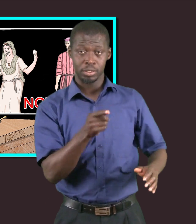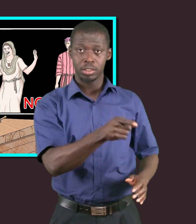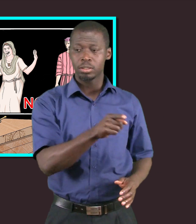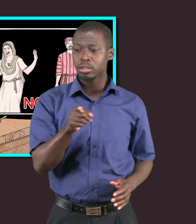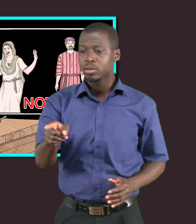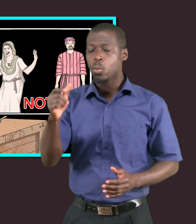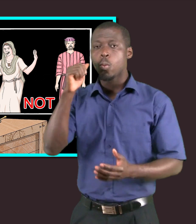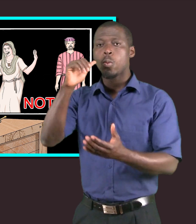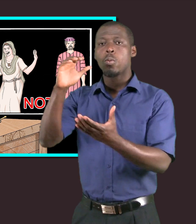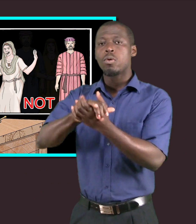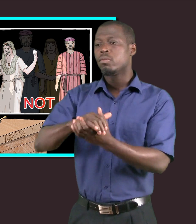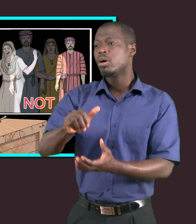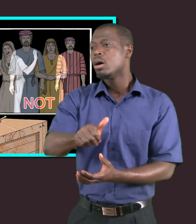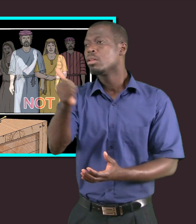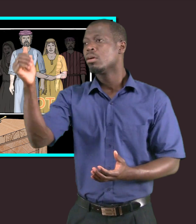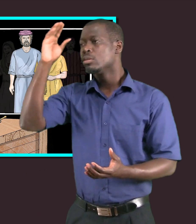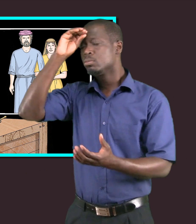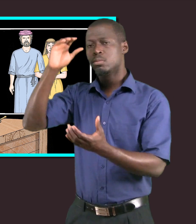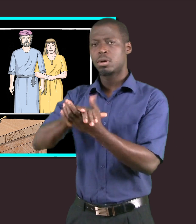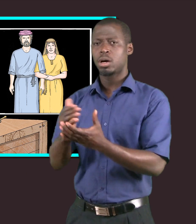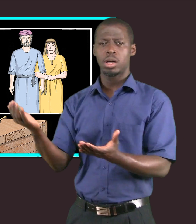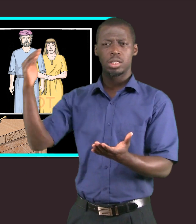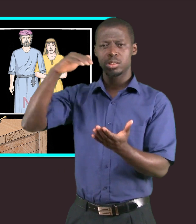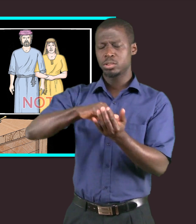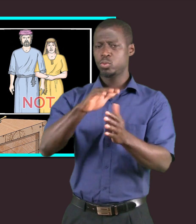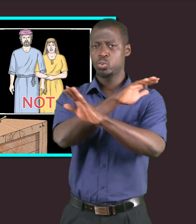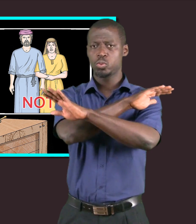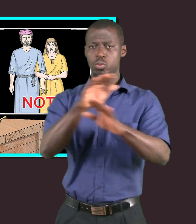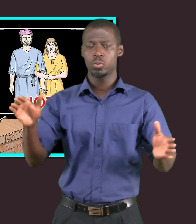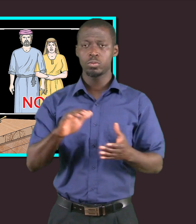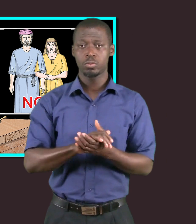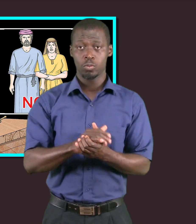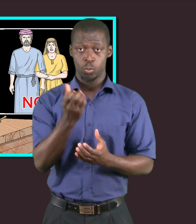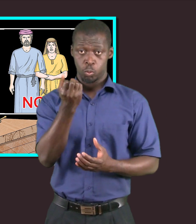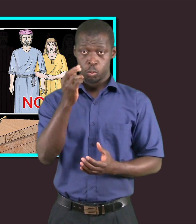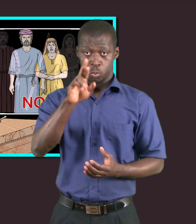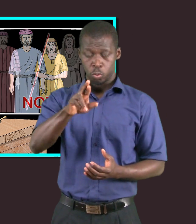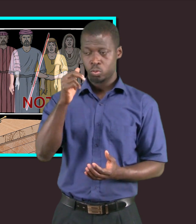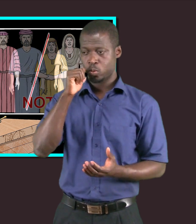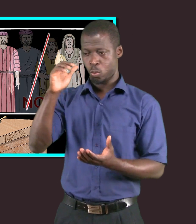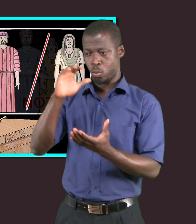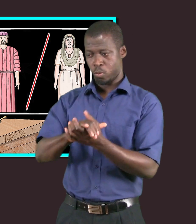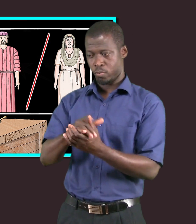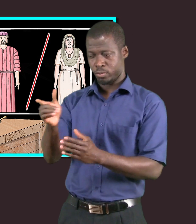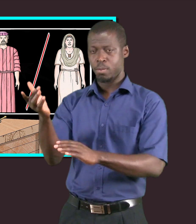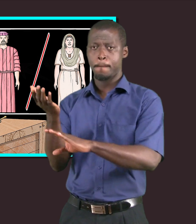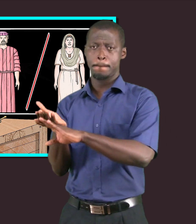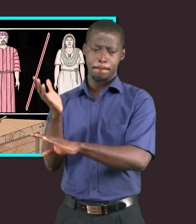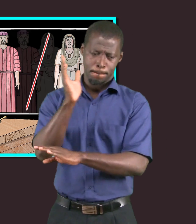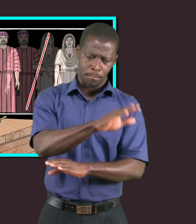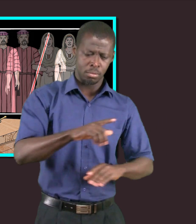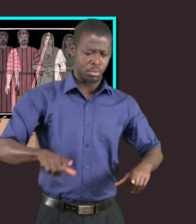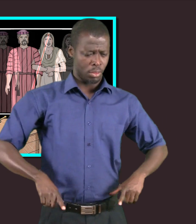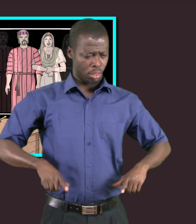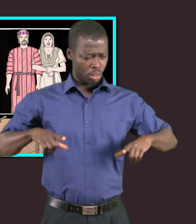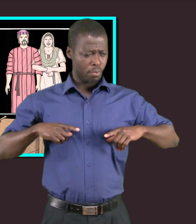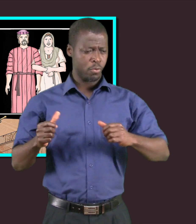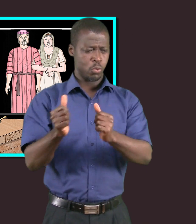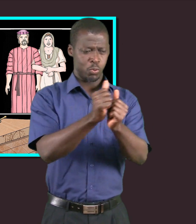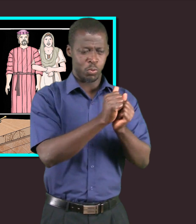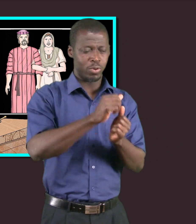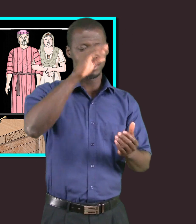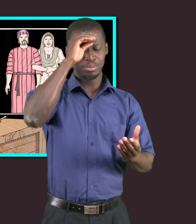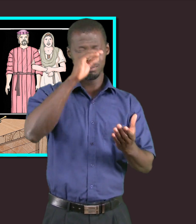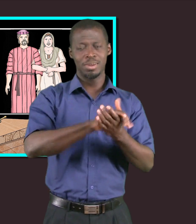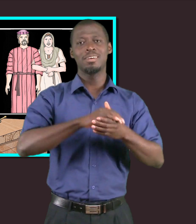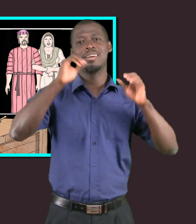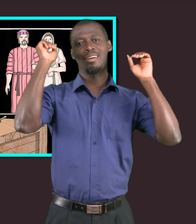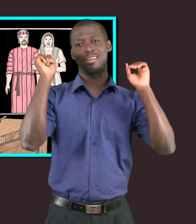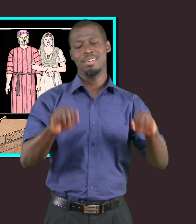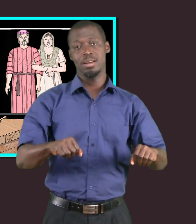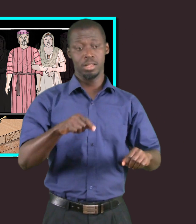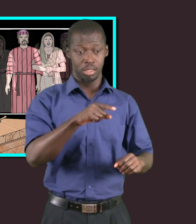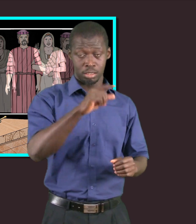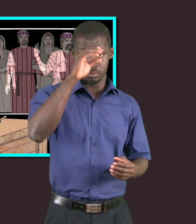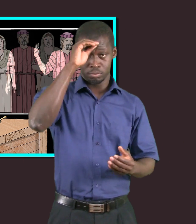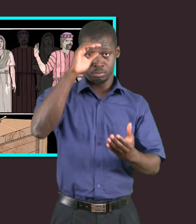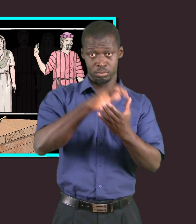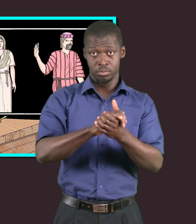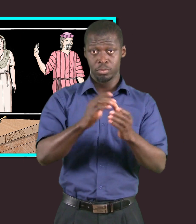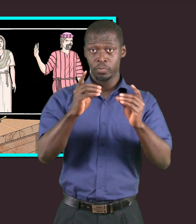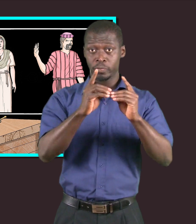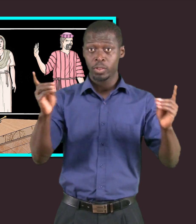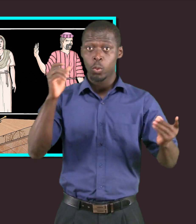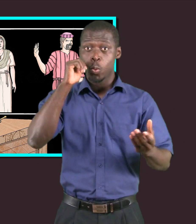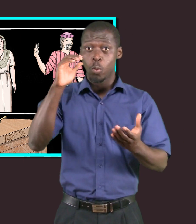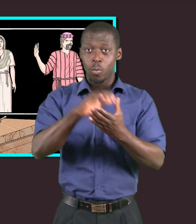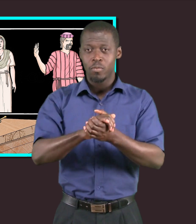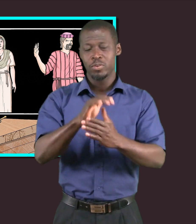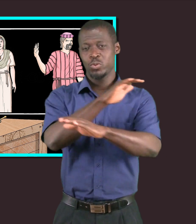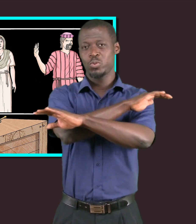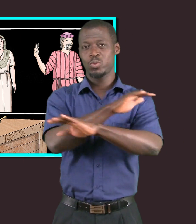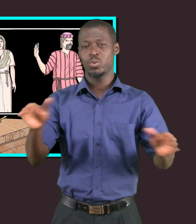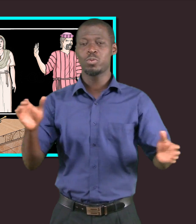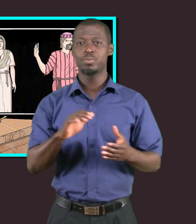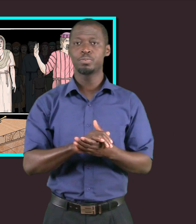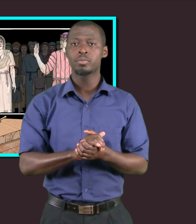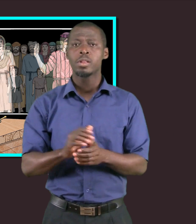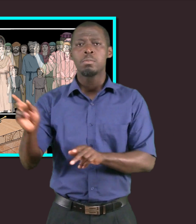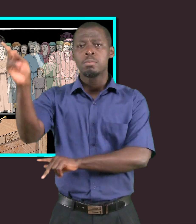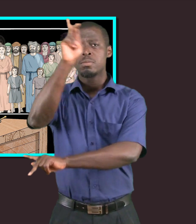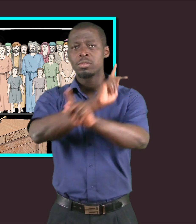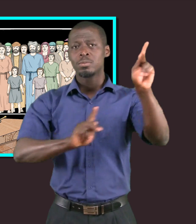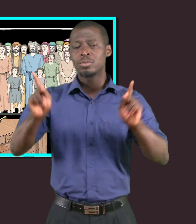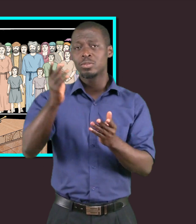But if she does, she must remain unmarried or else be reconciled to her husband. And a husband must not divorce his wife.